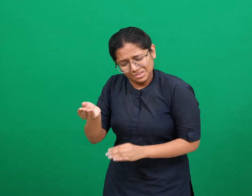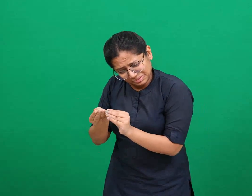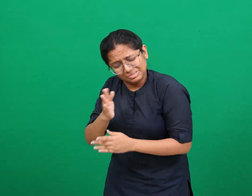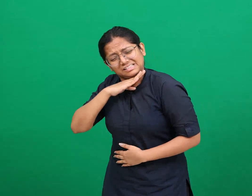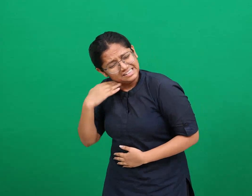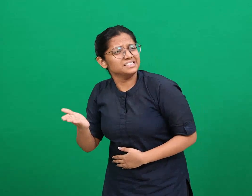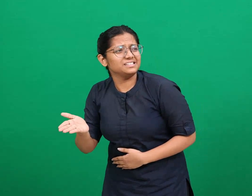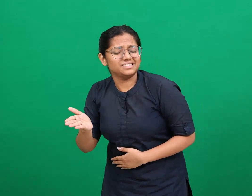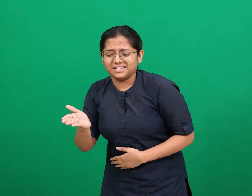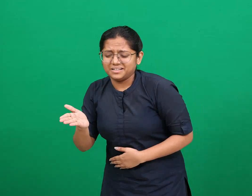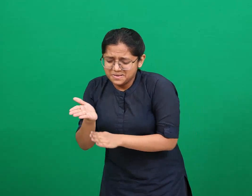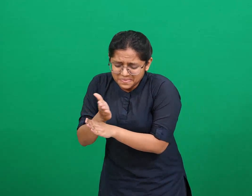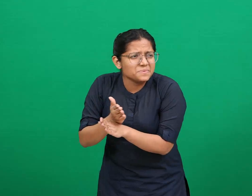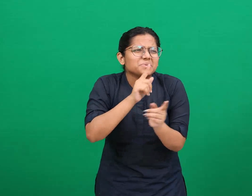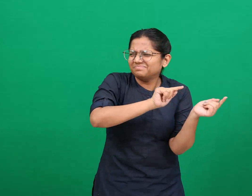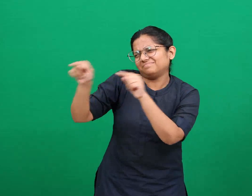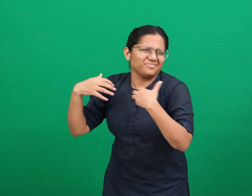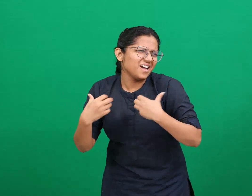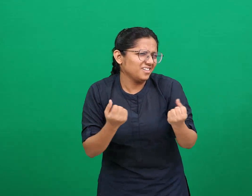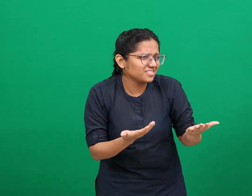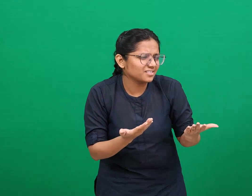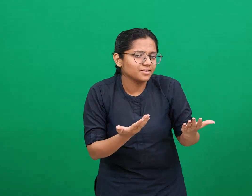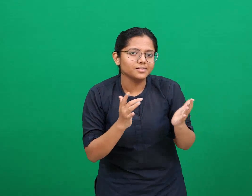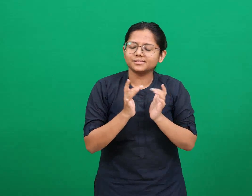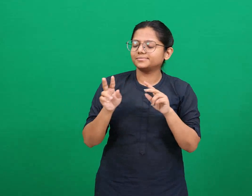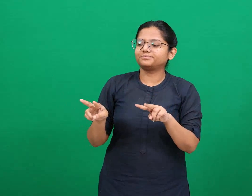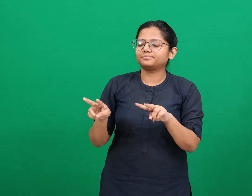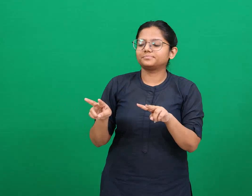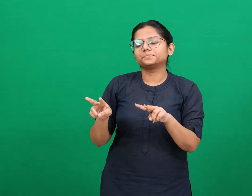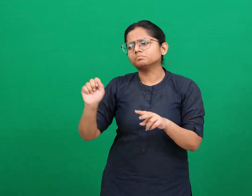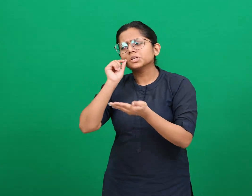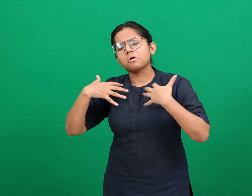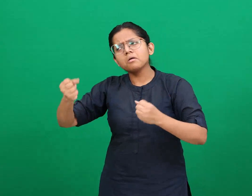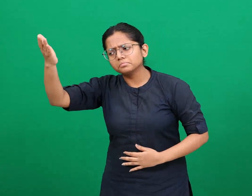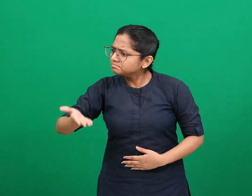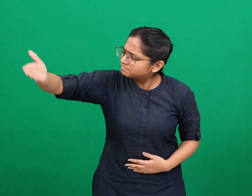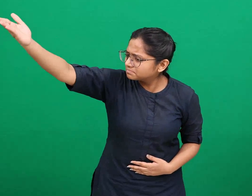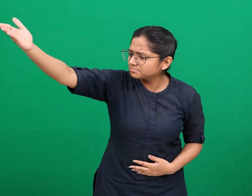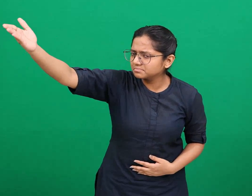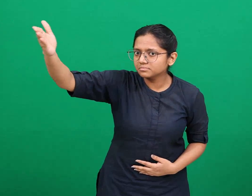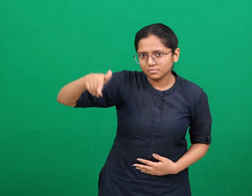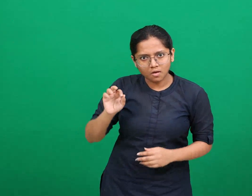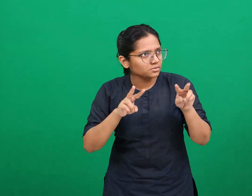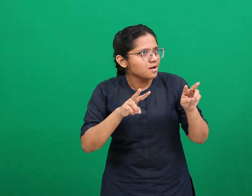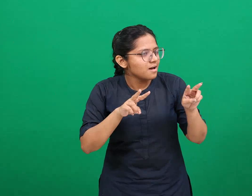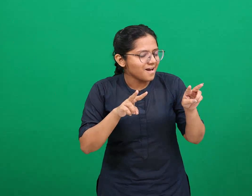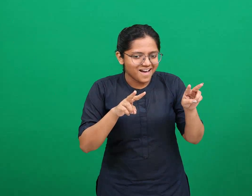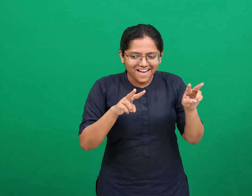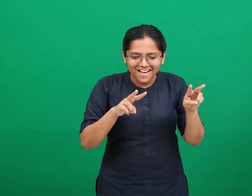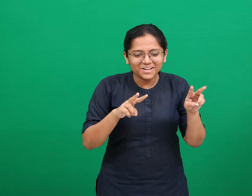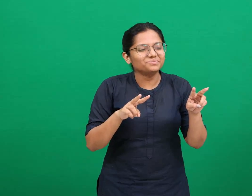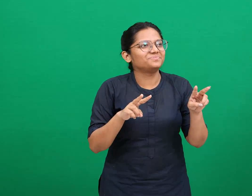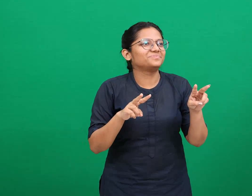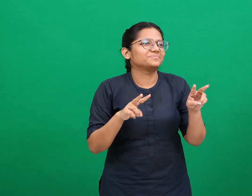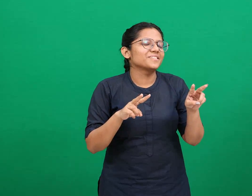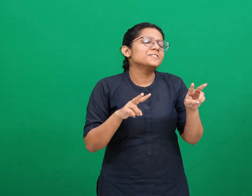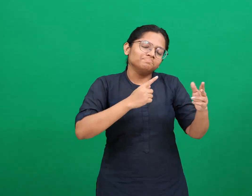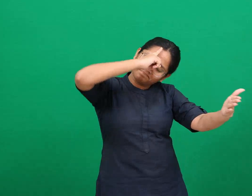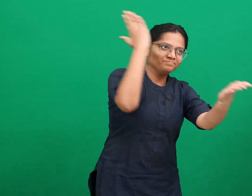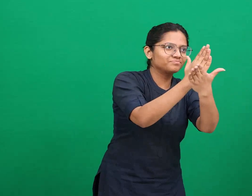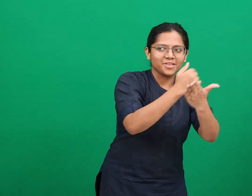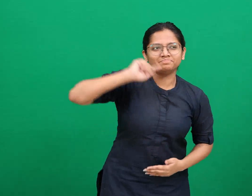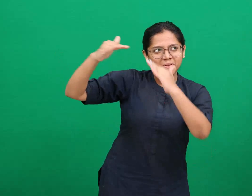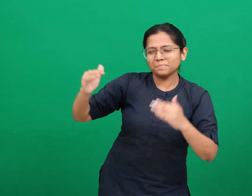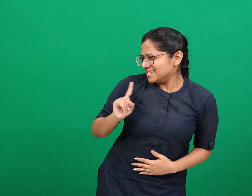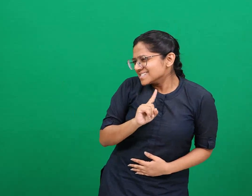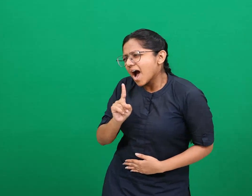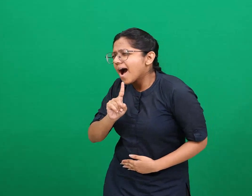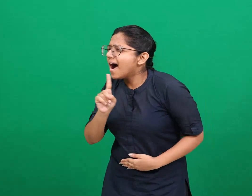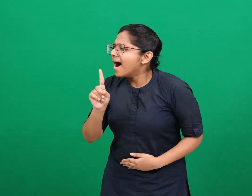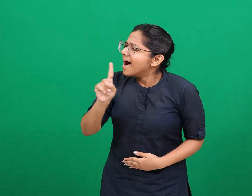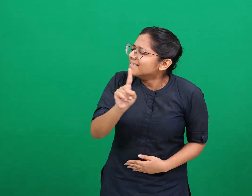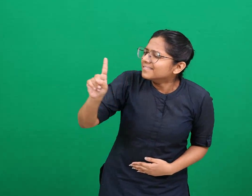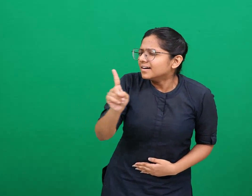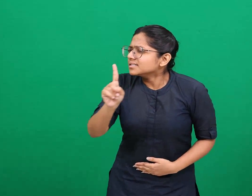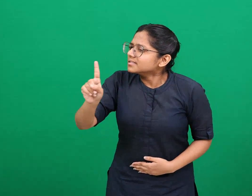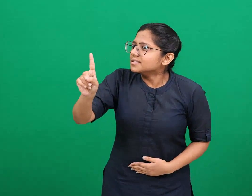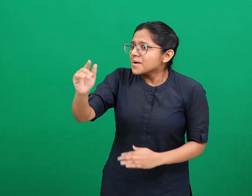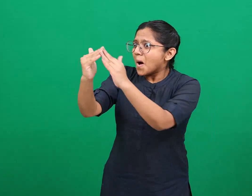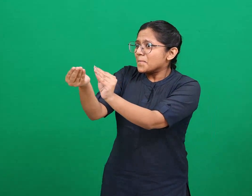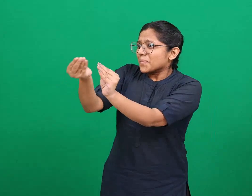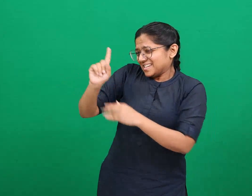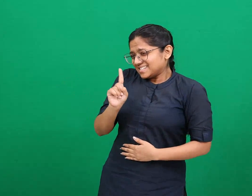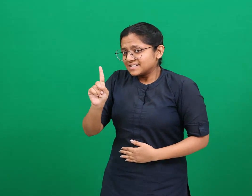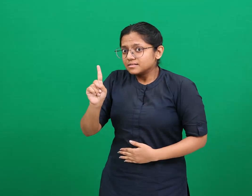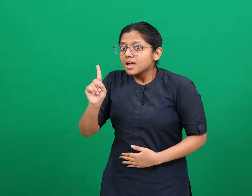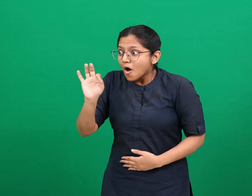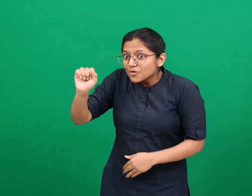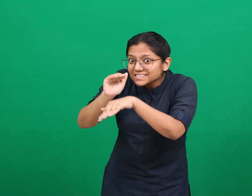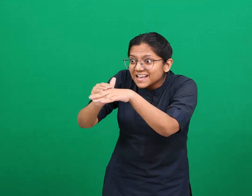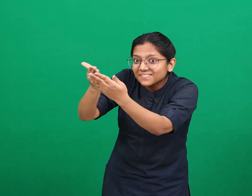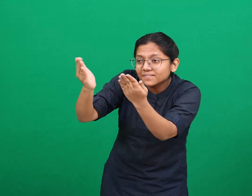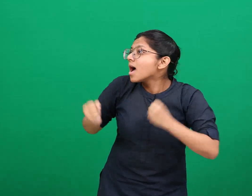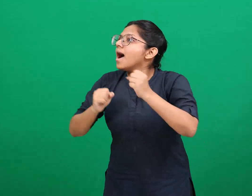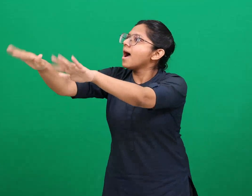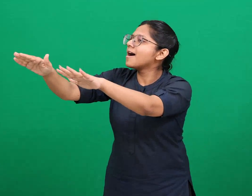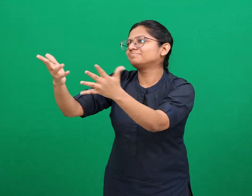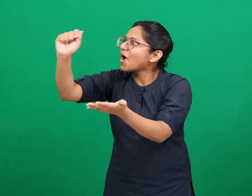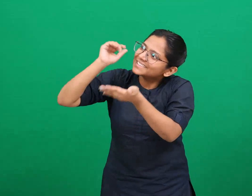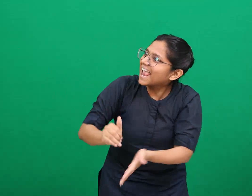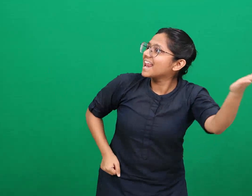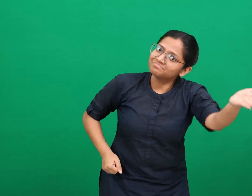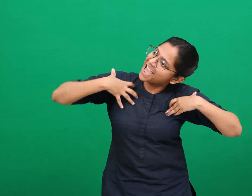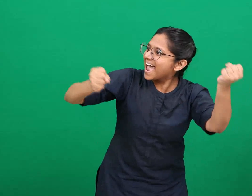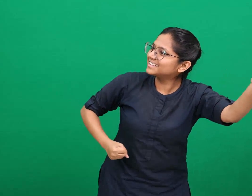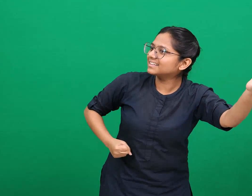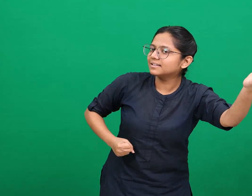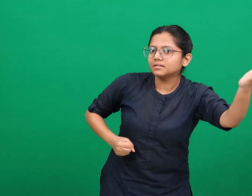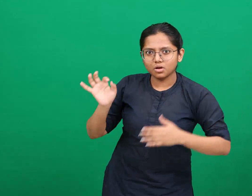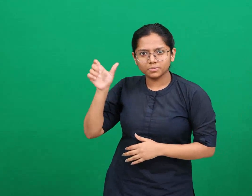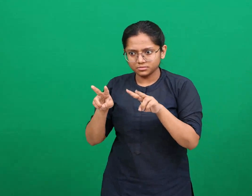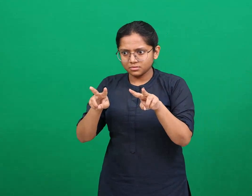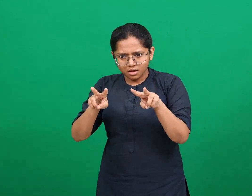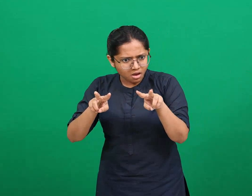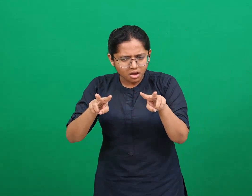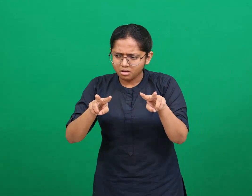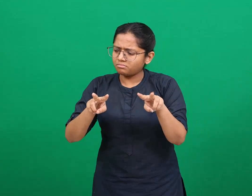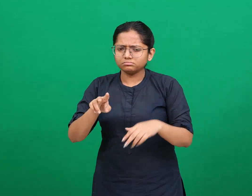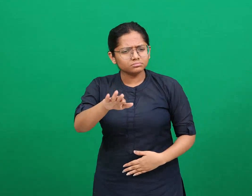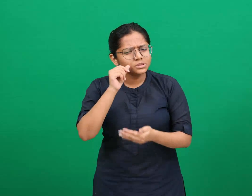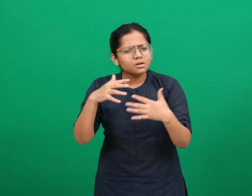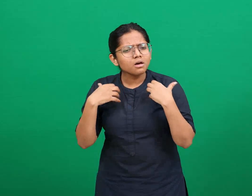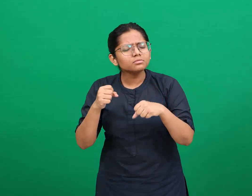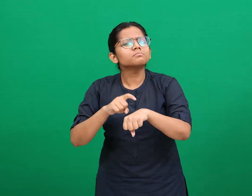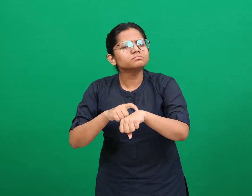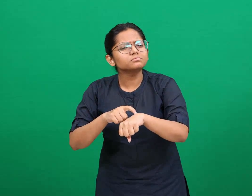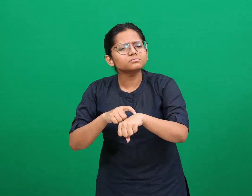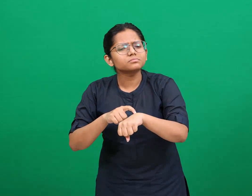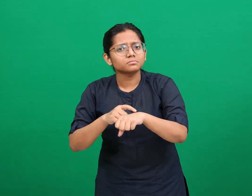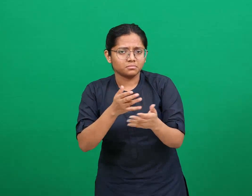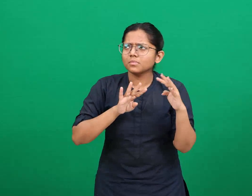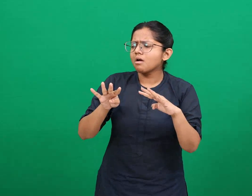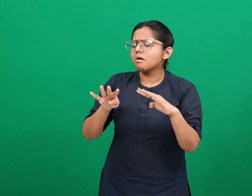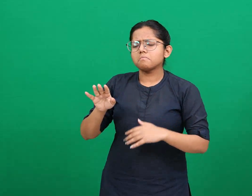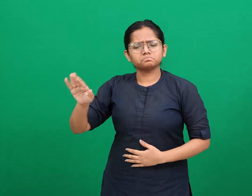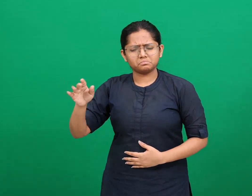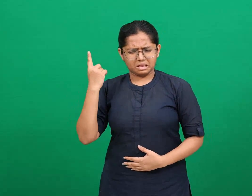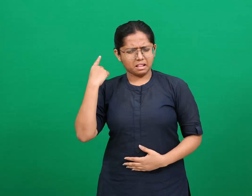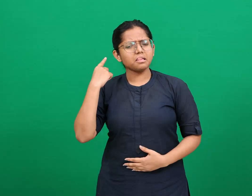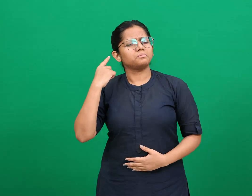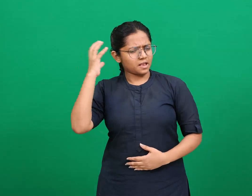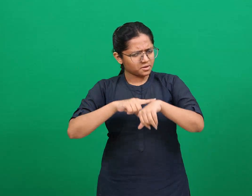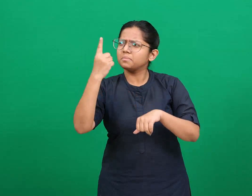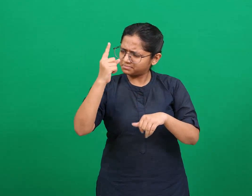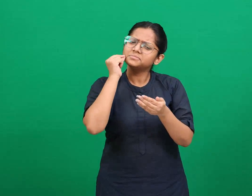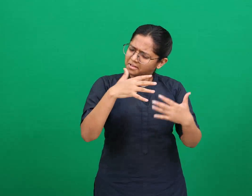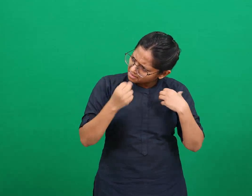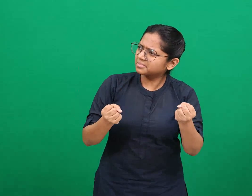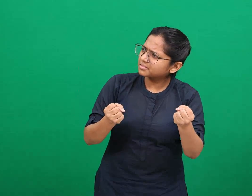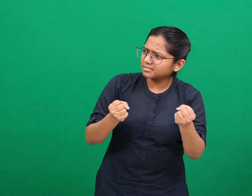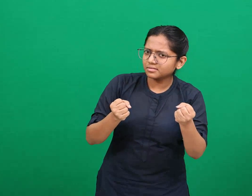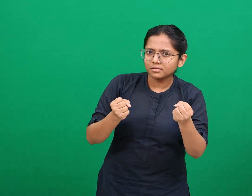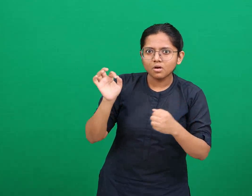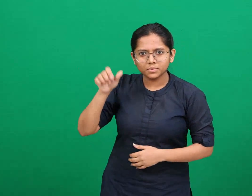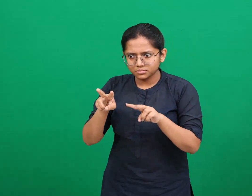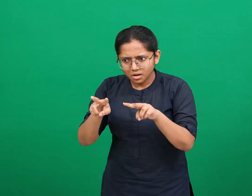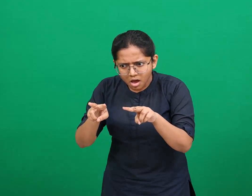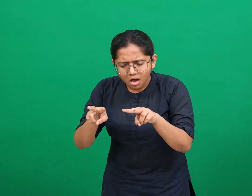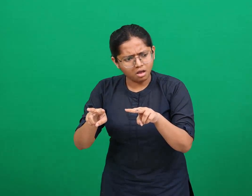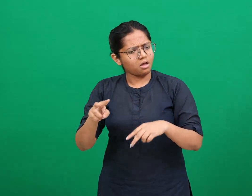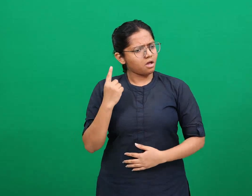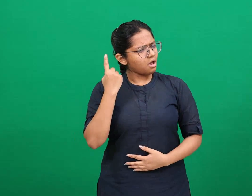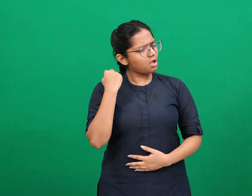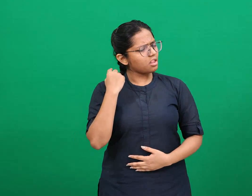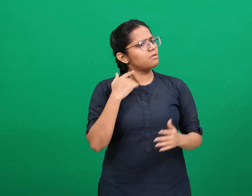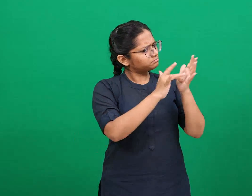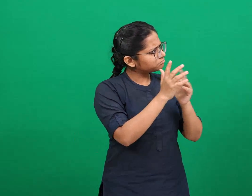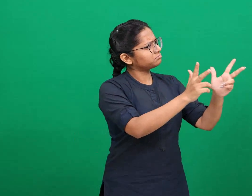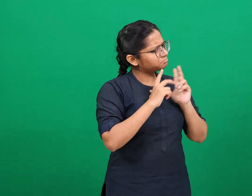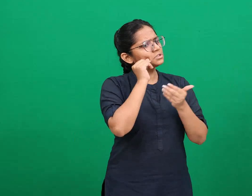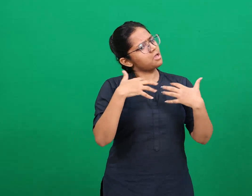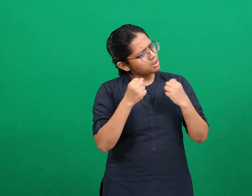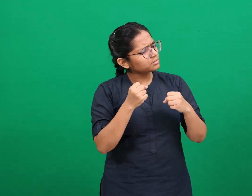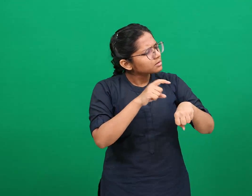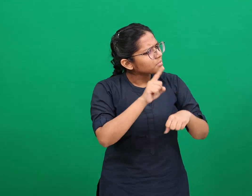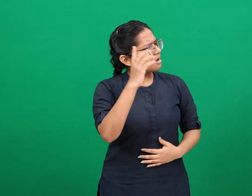And while he was still on the way, his servants met him with the news that his boy was alive. So he inquired as to the hour when his son had recovered, and they told him, "The fever left him yesterday at the seventh hour."